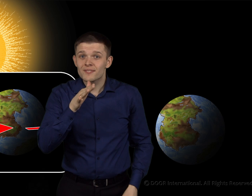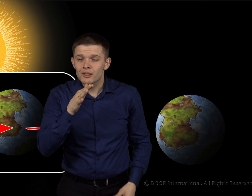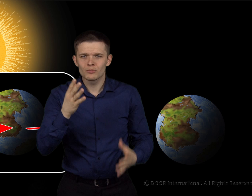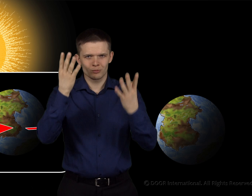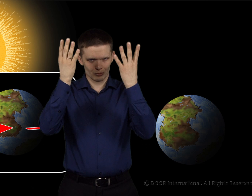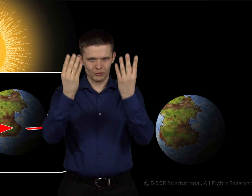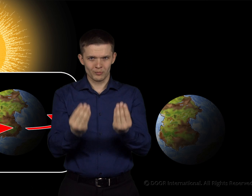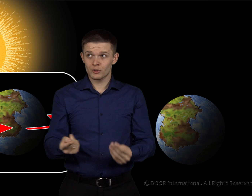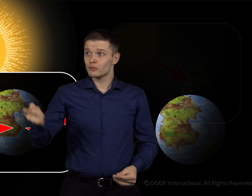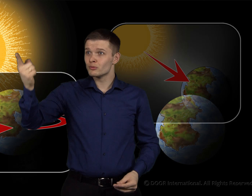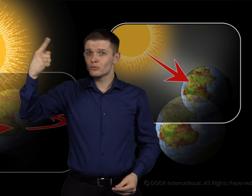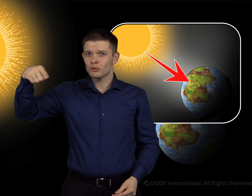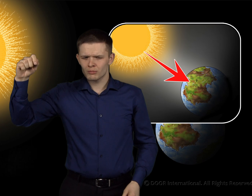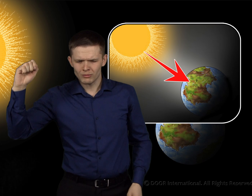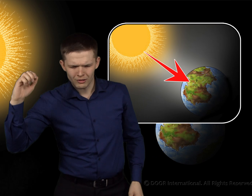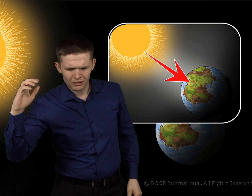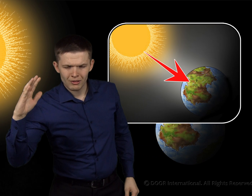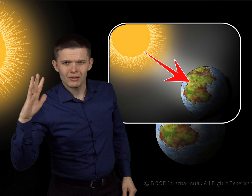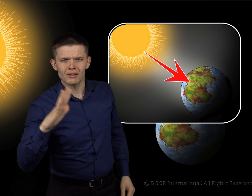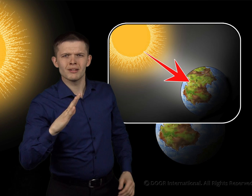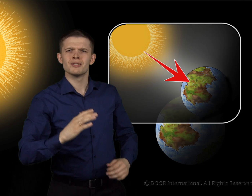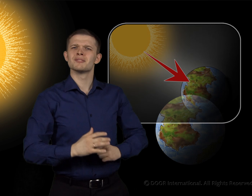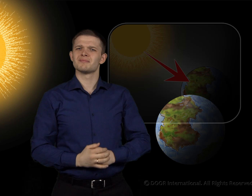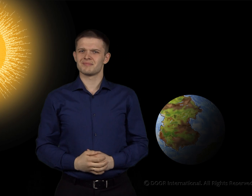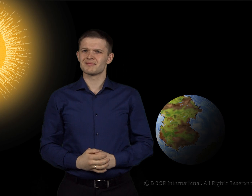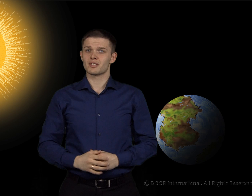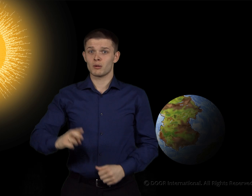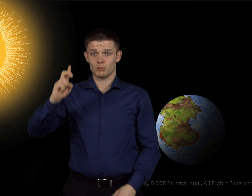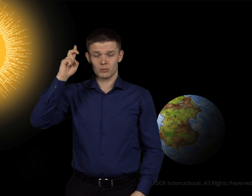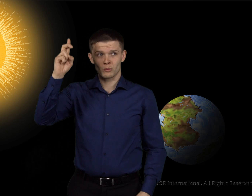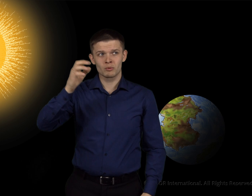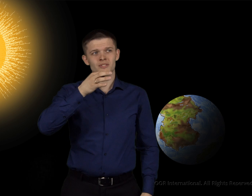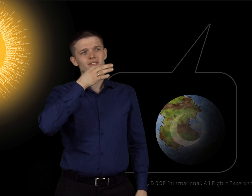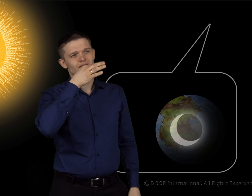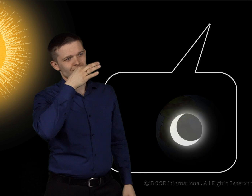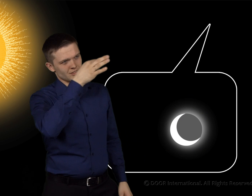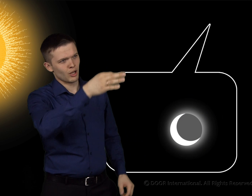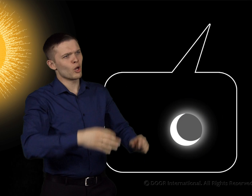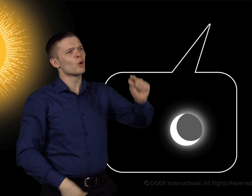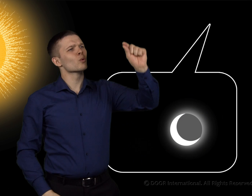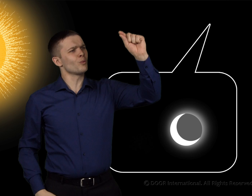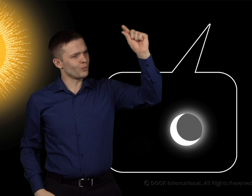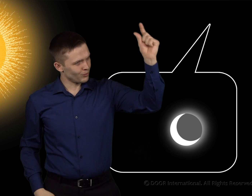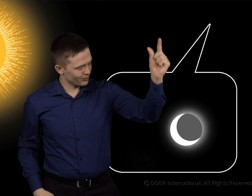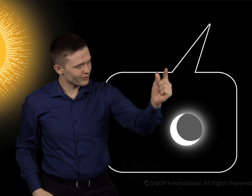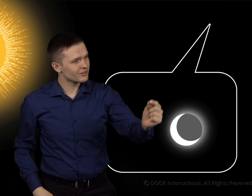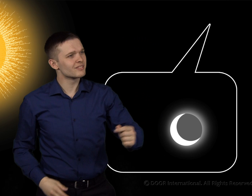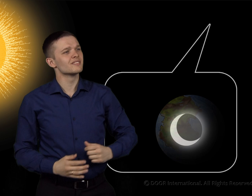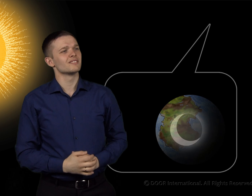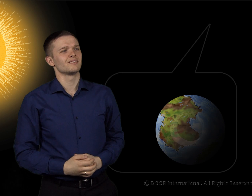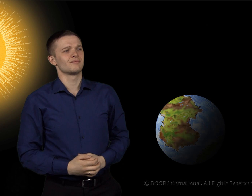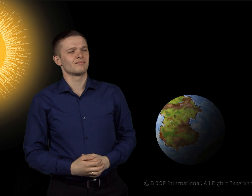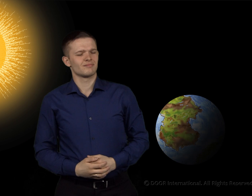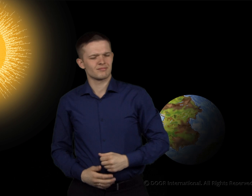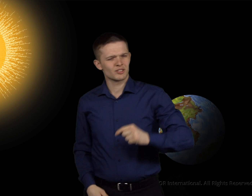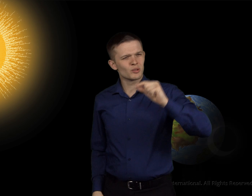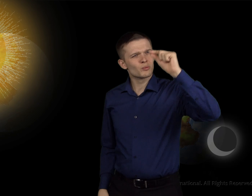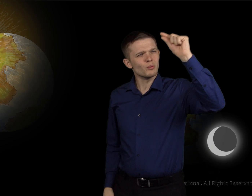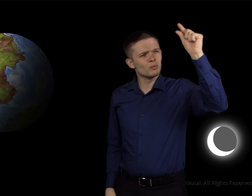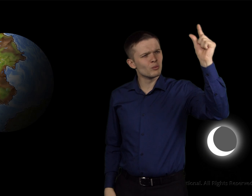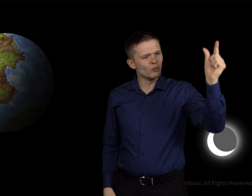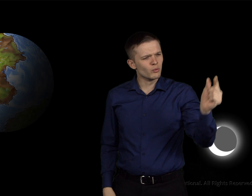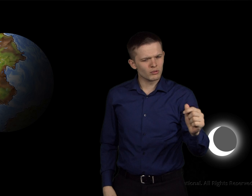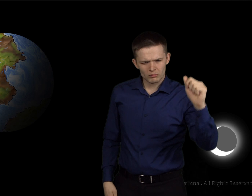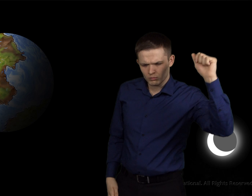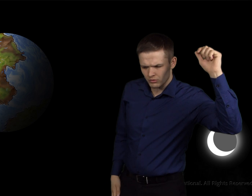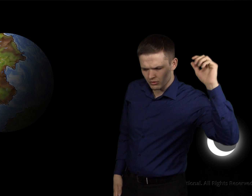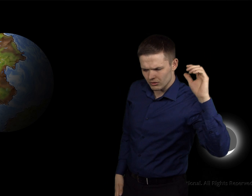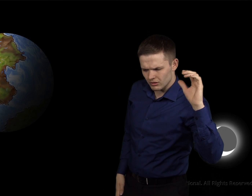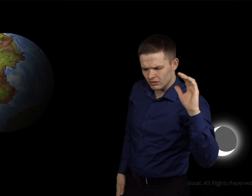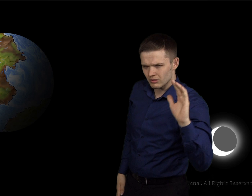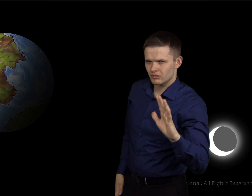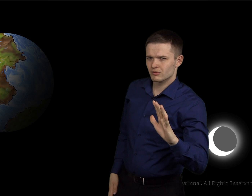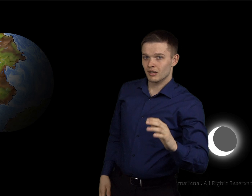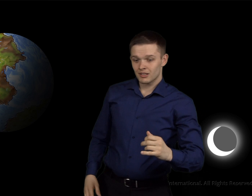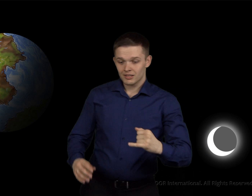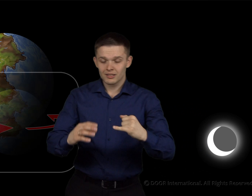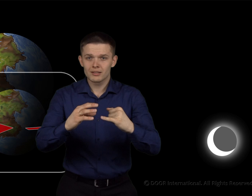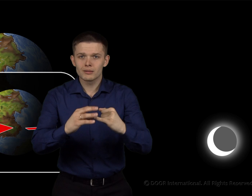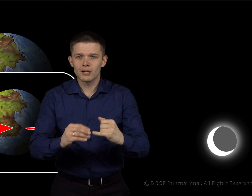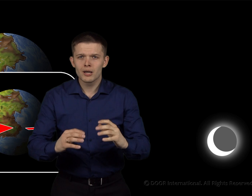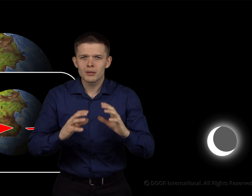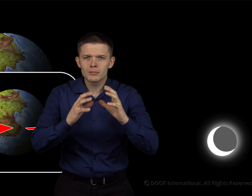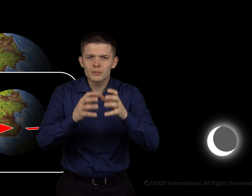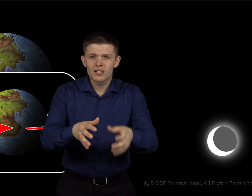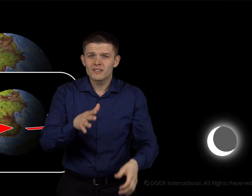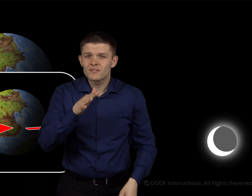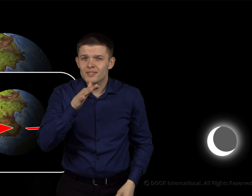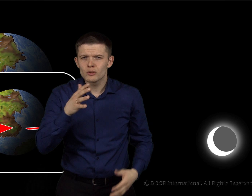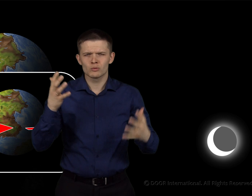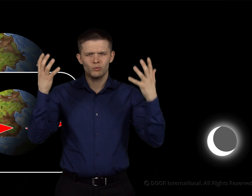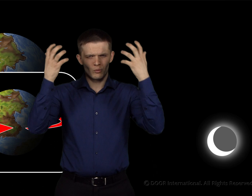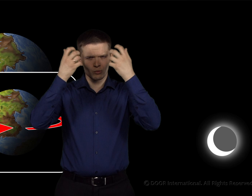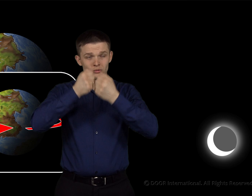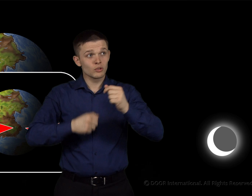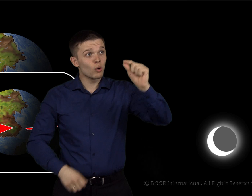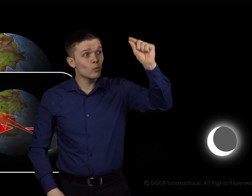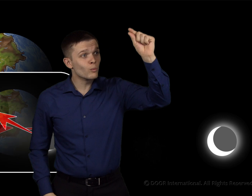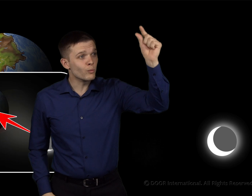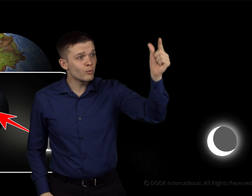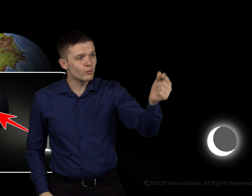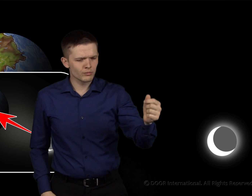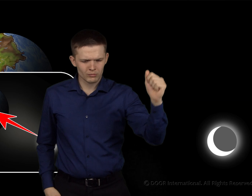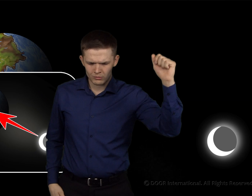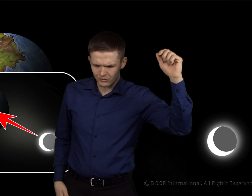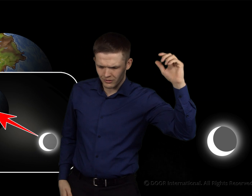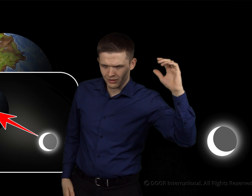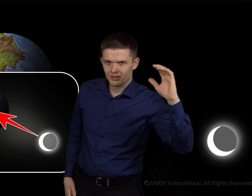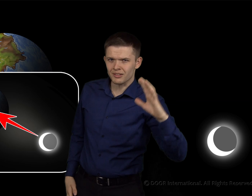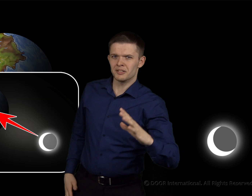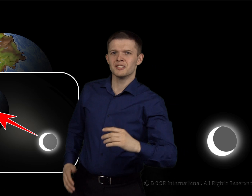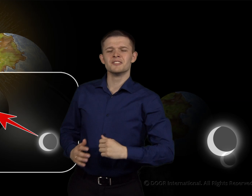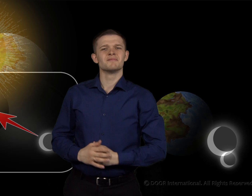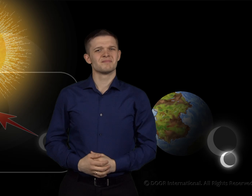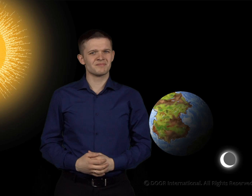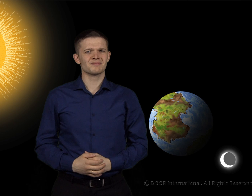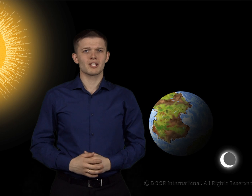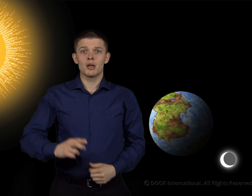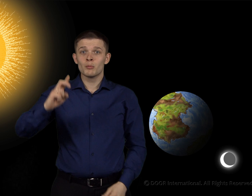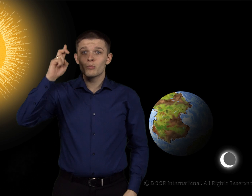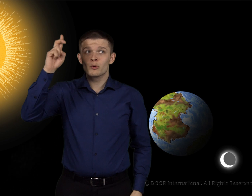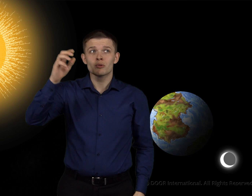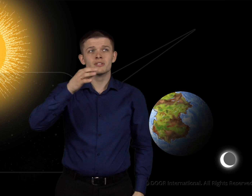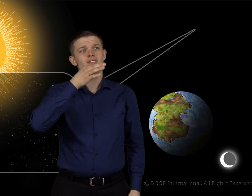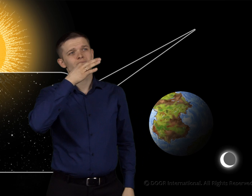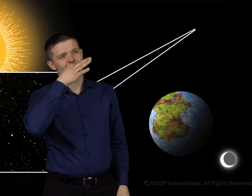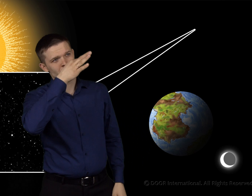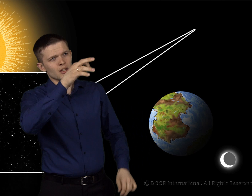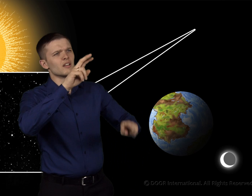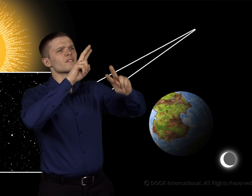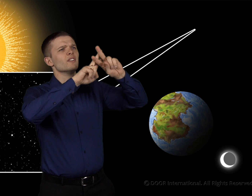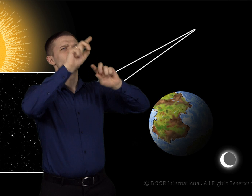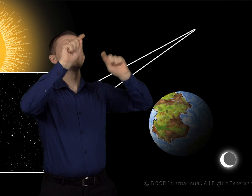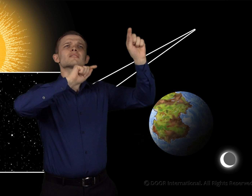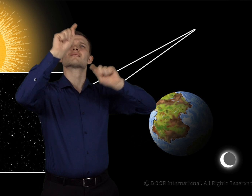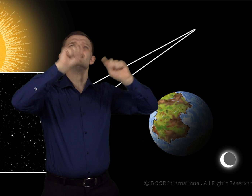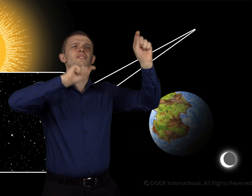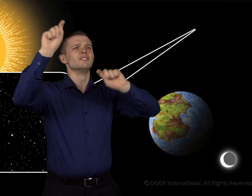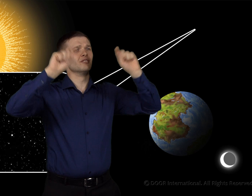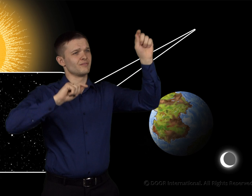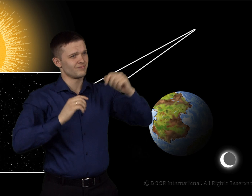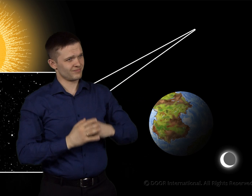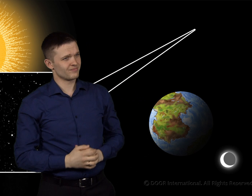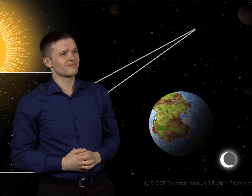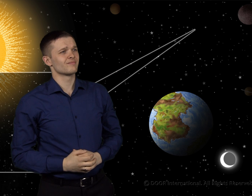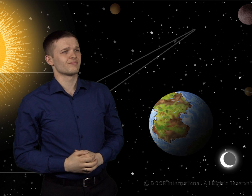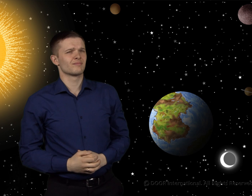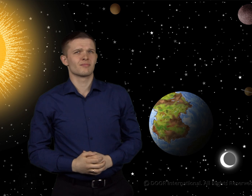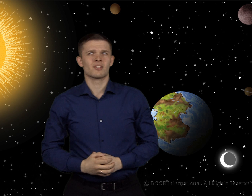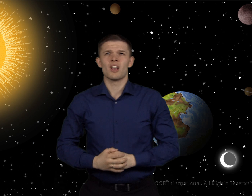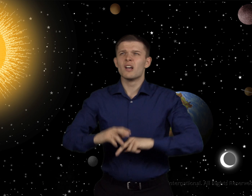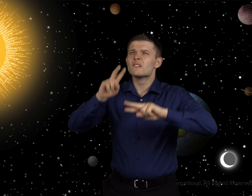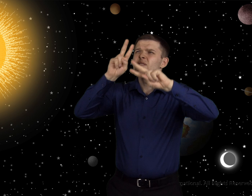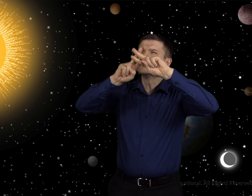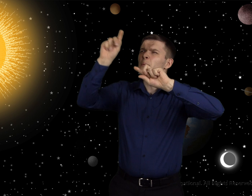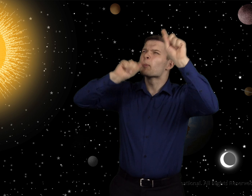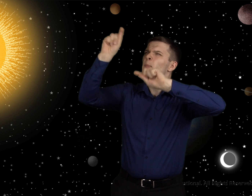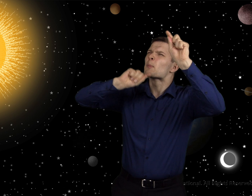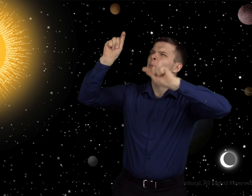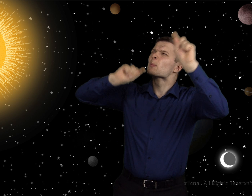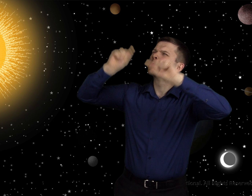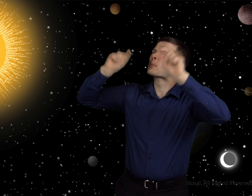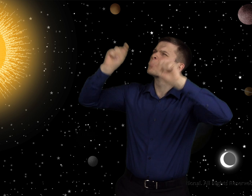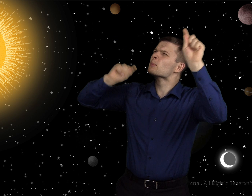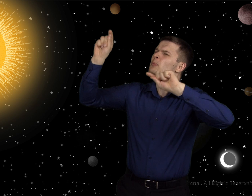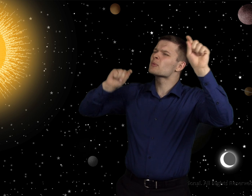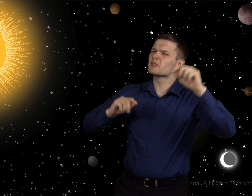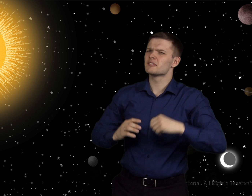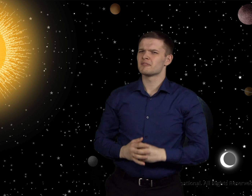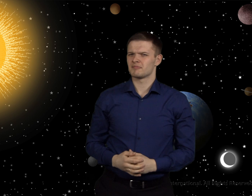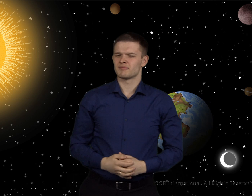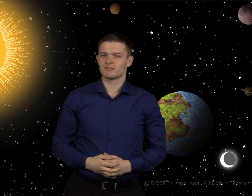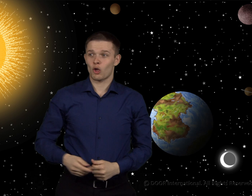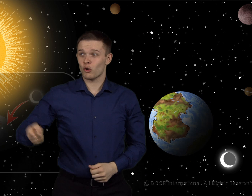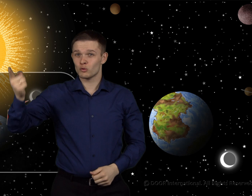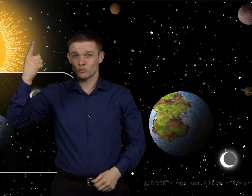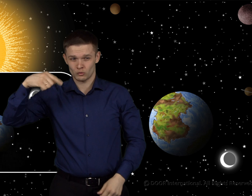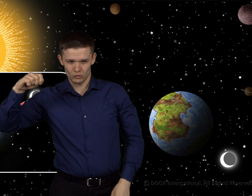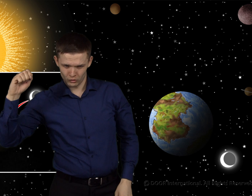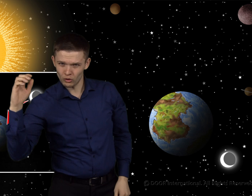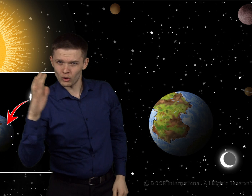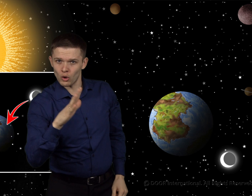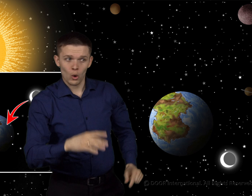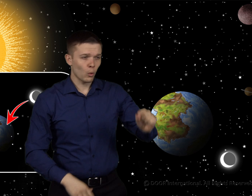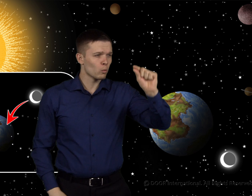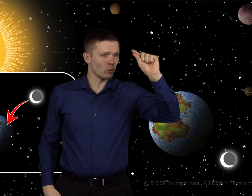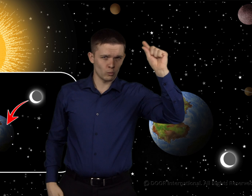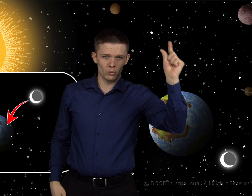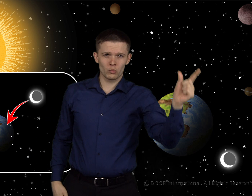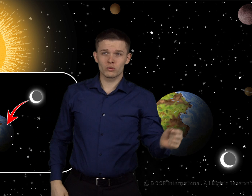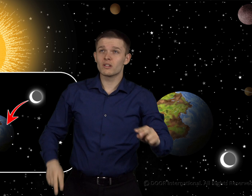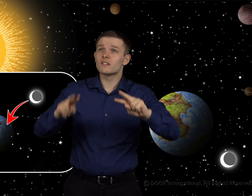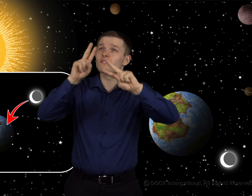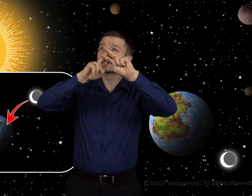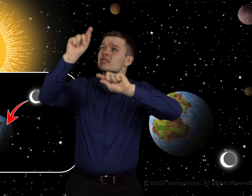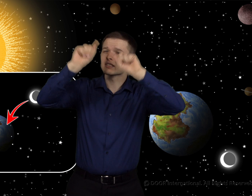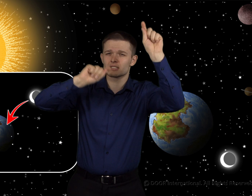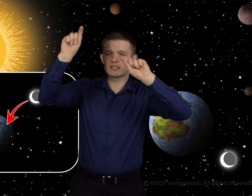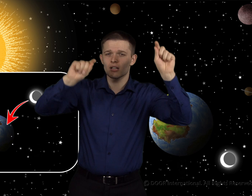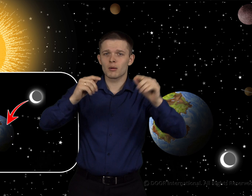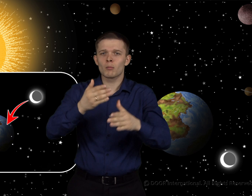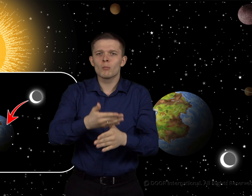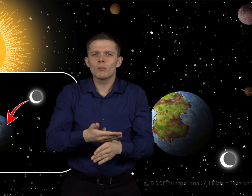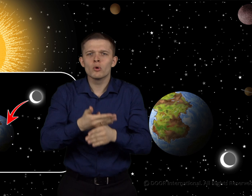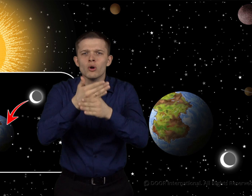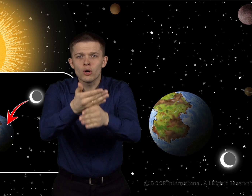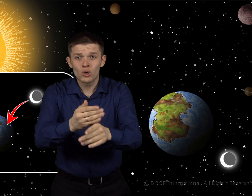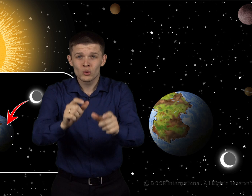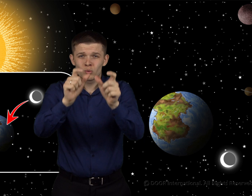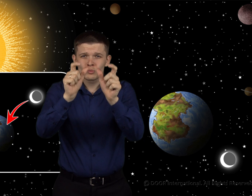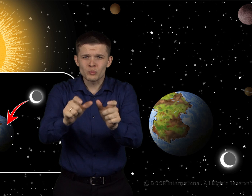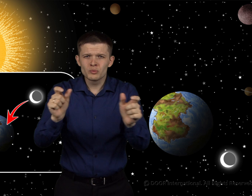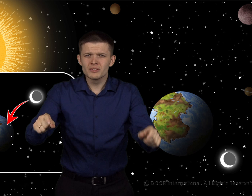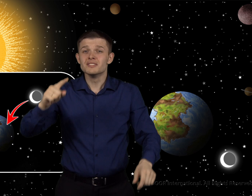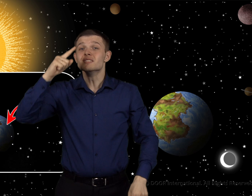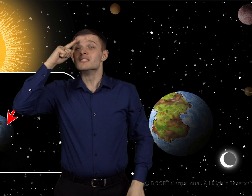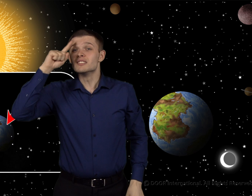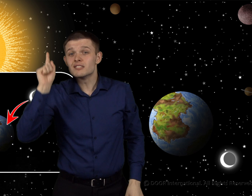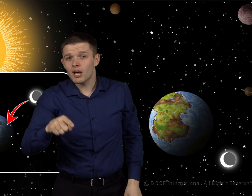And let them serve as lights in the expanse of the sky to shine upon the earth.” And it was so. God made two great lights: the greater light to rule the day and the lesser light to rule the night.